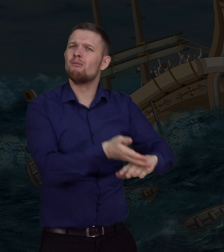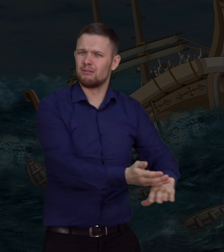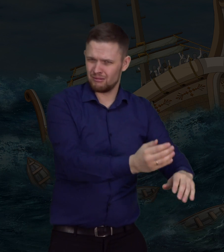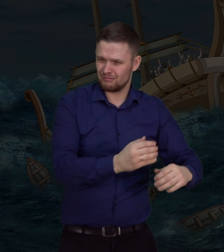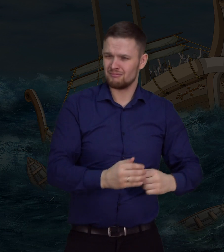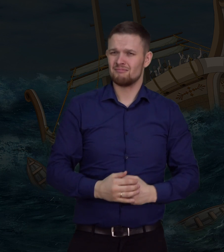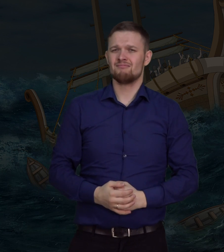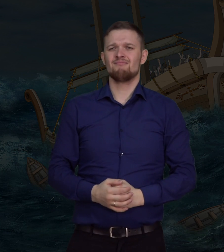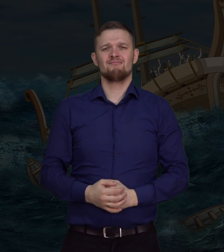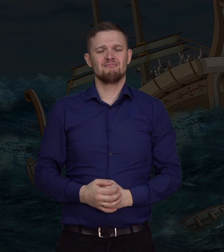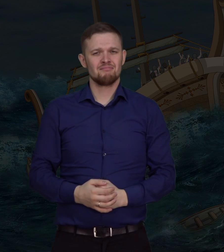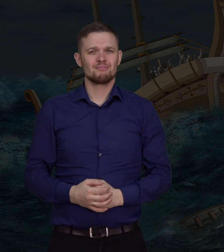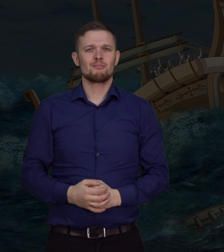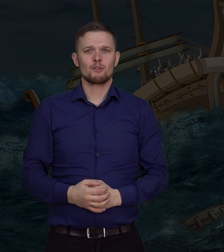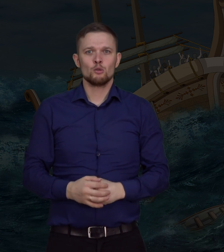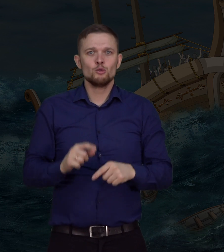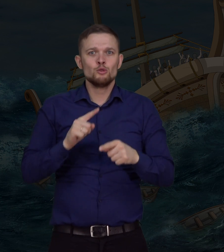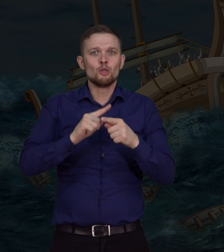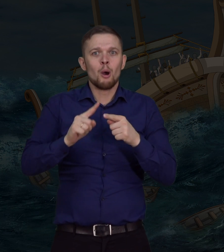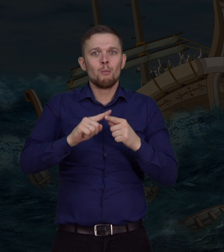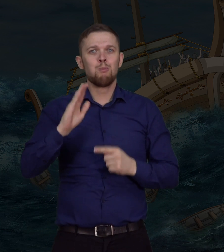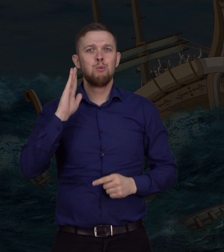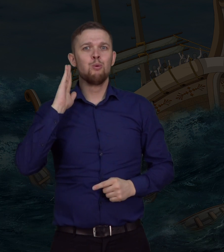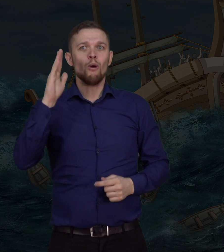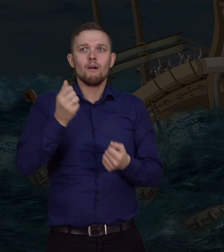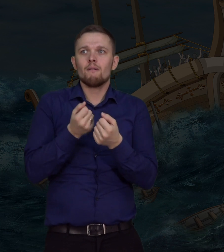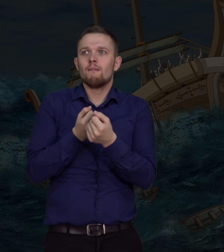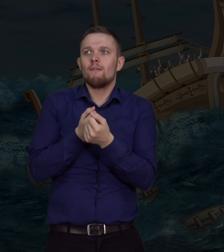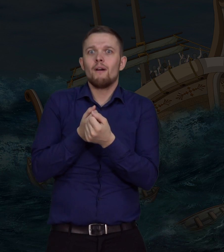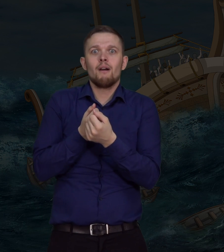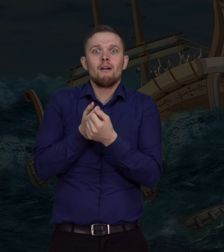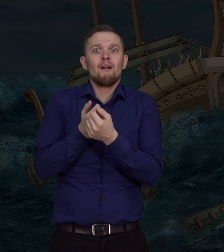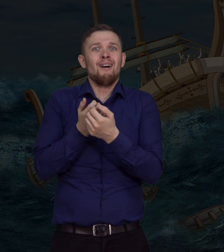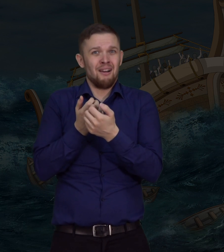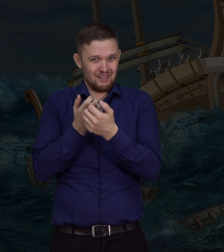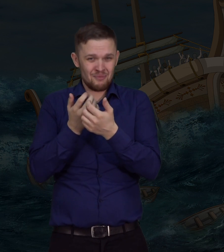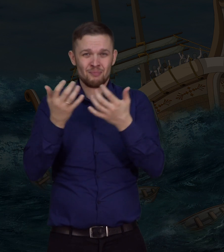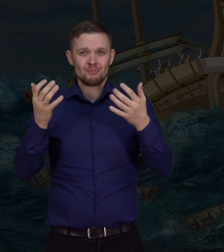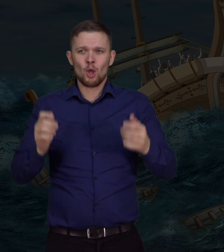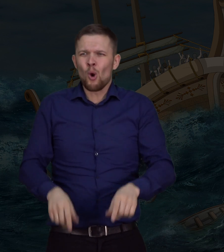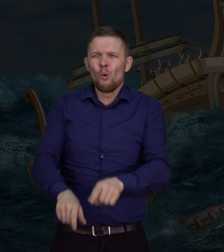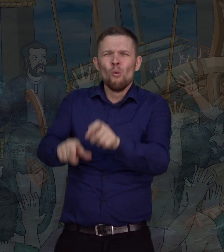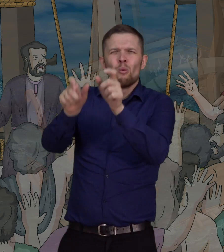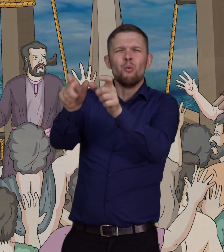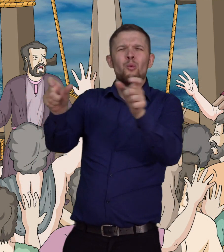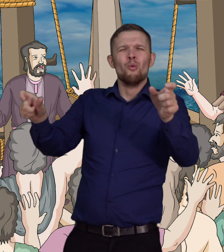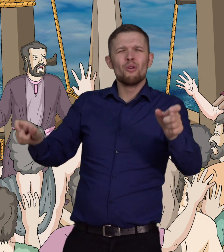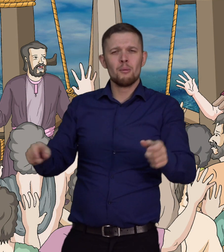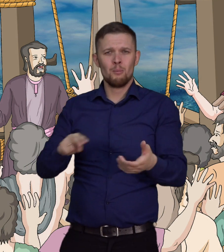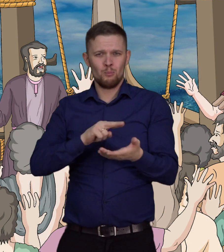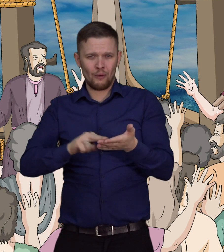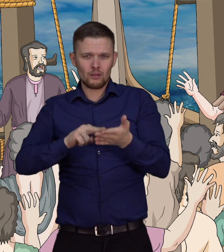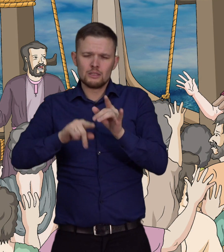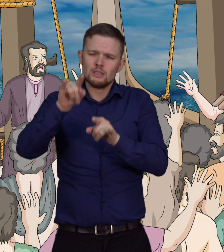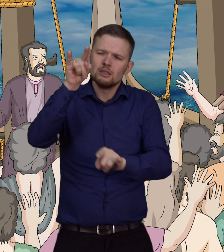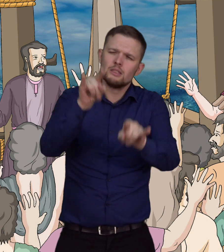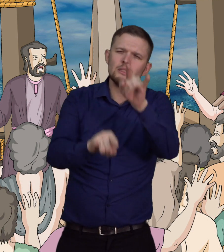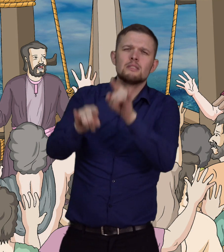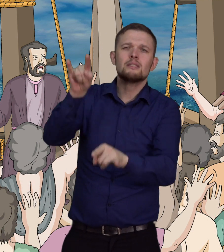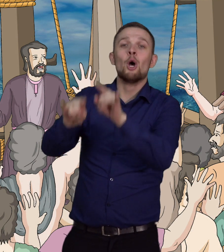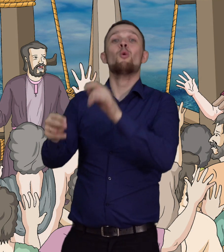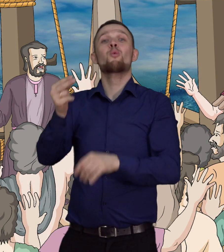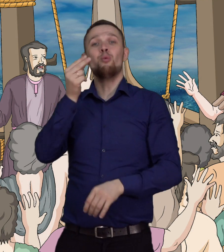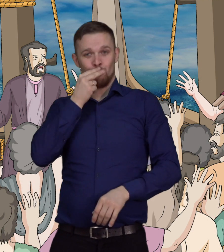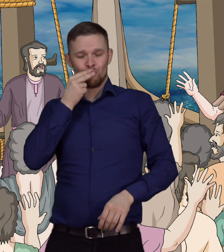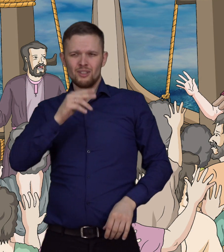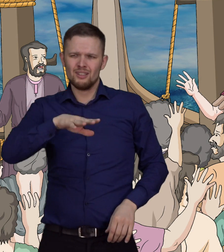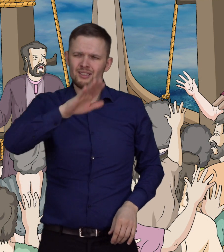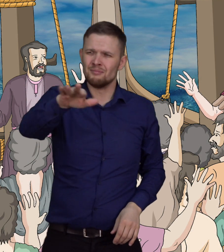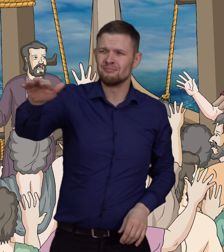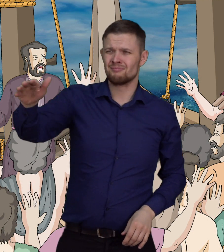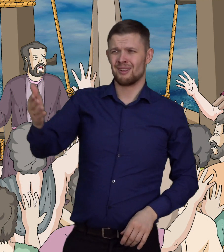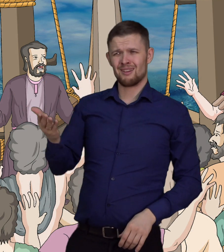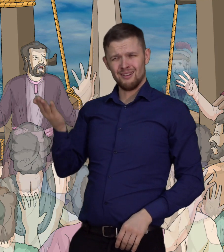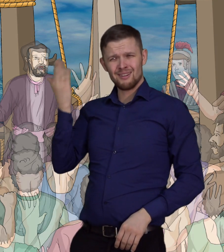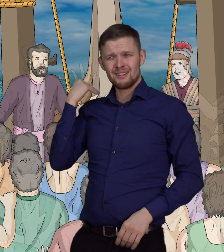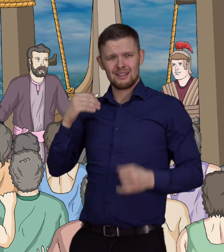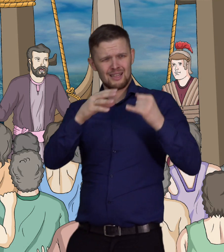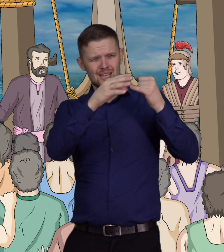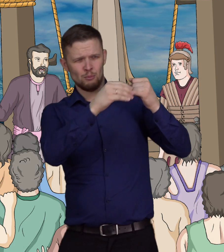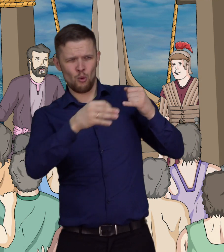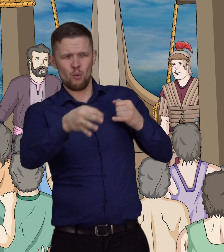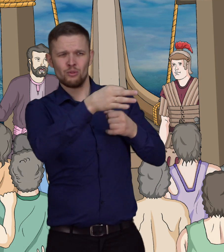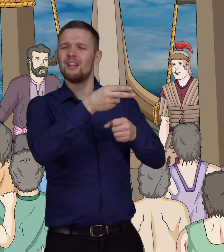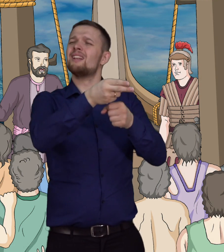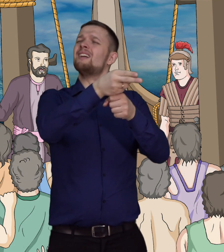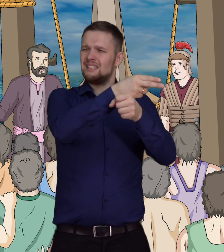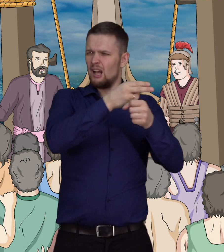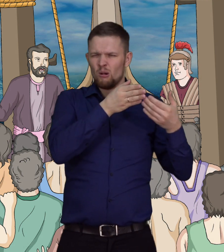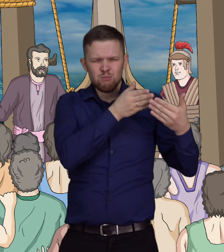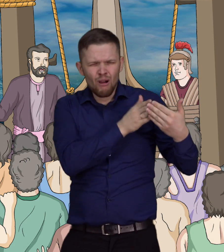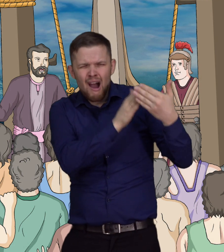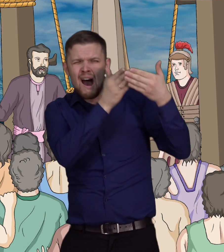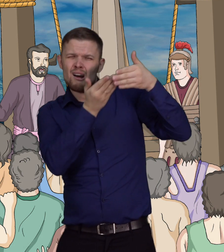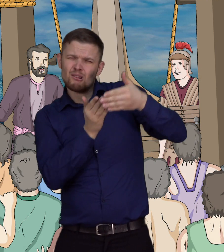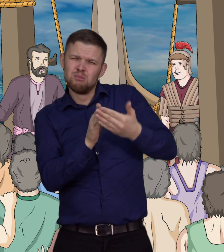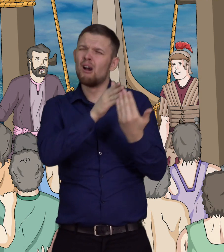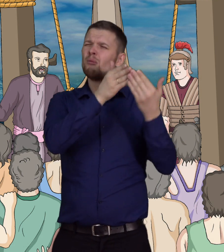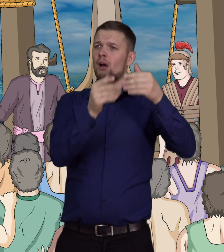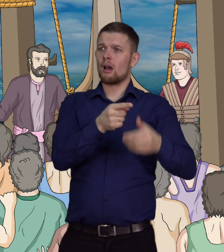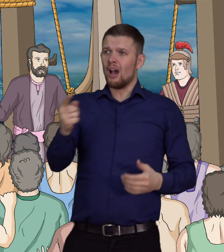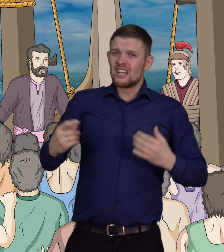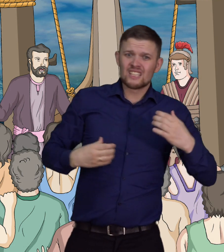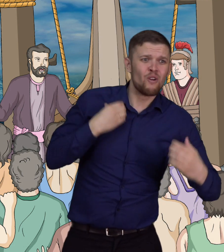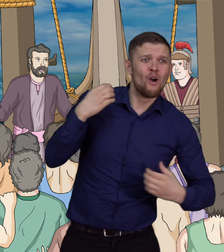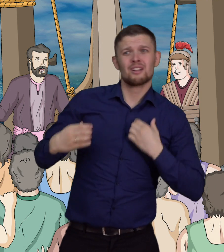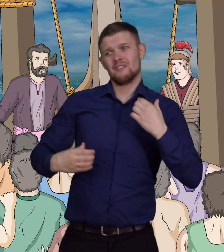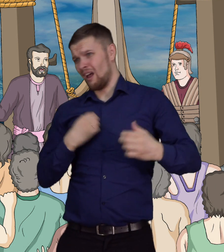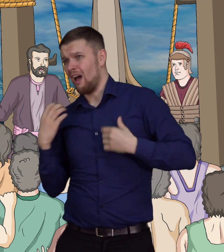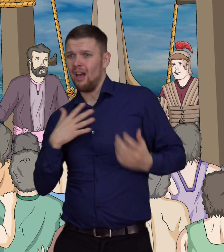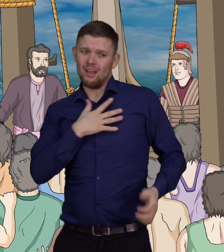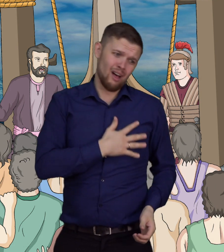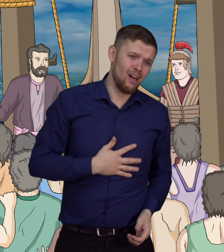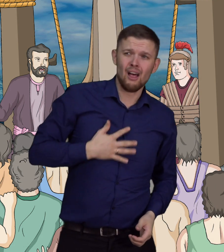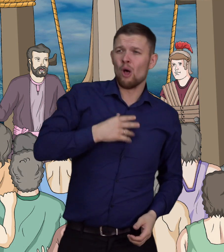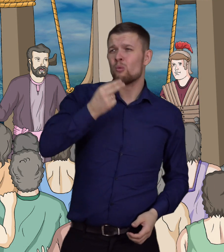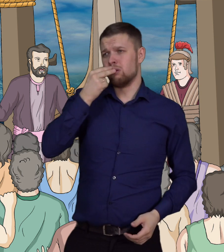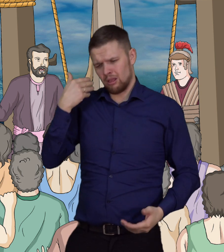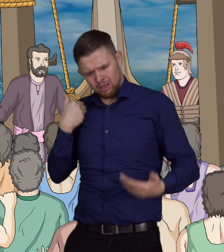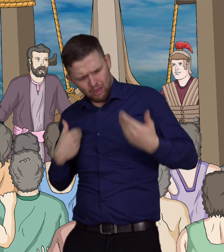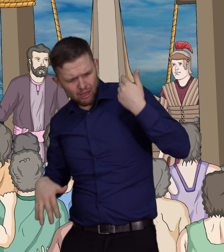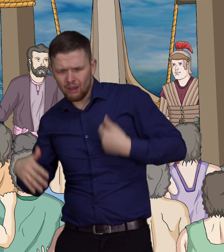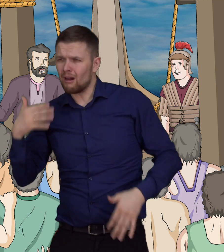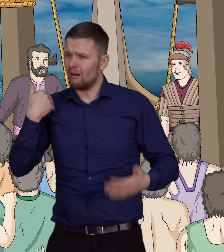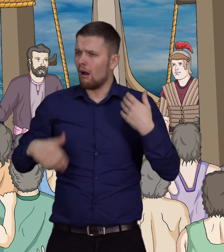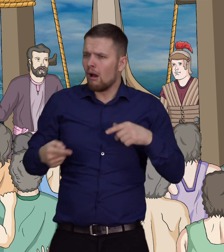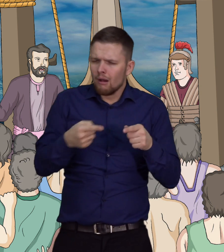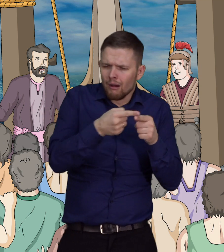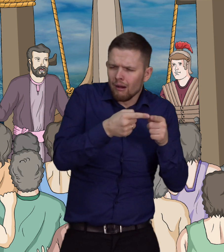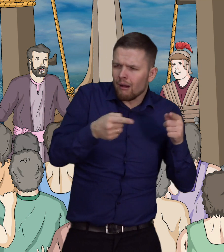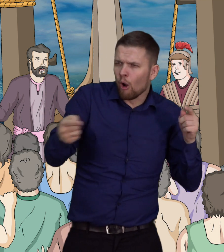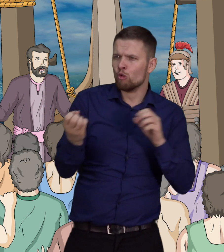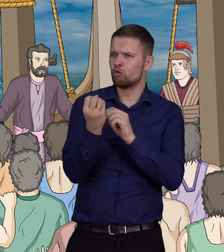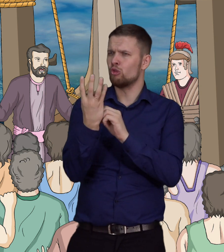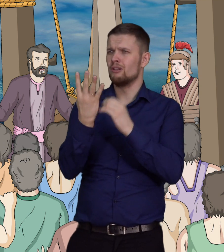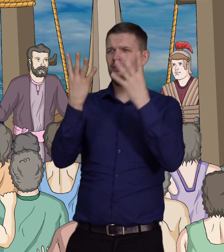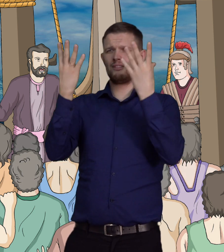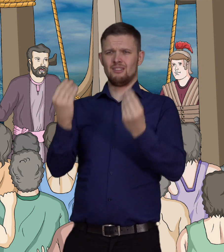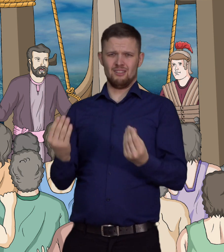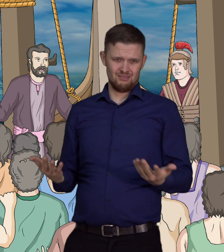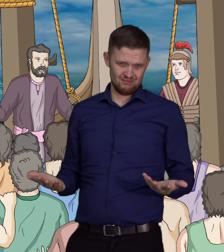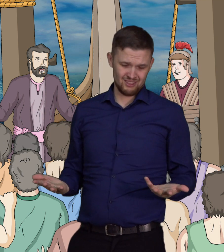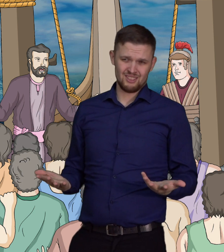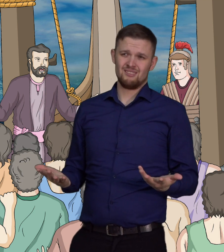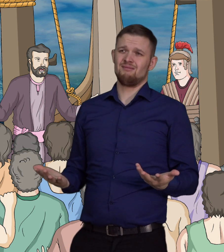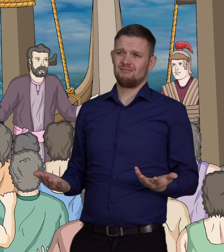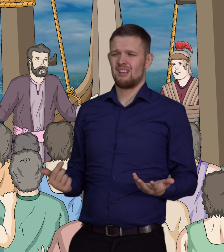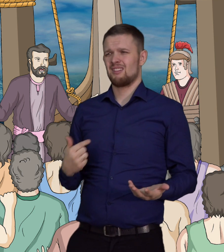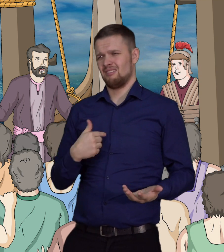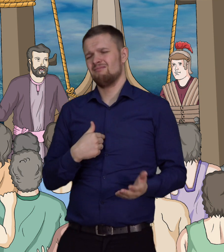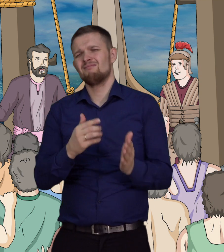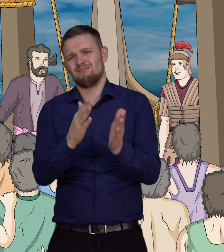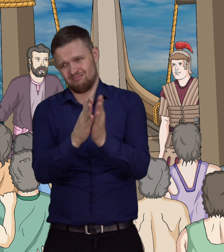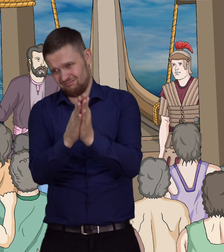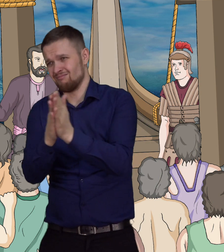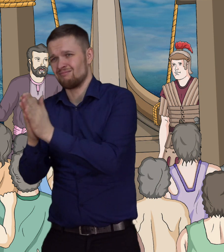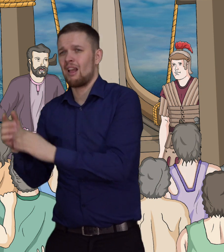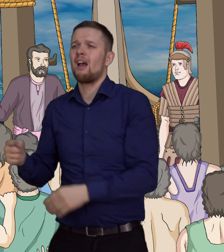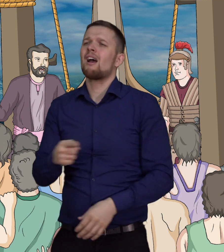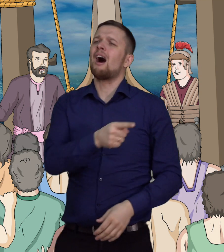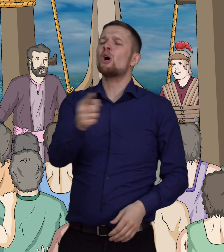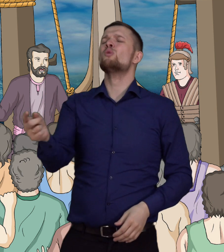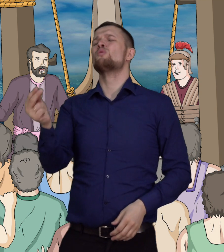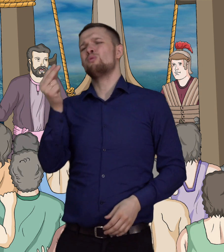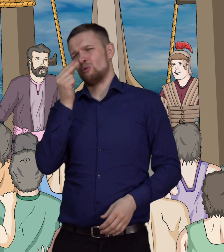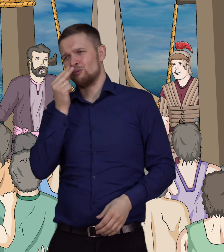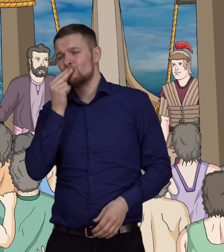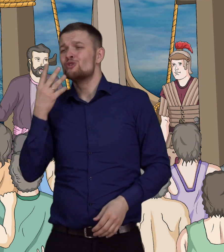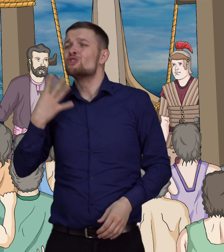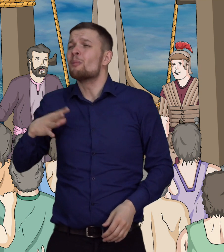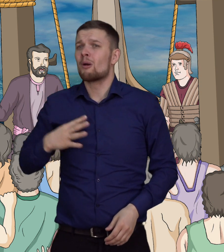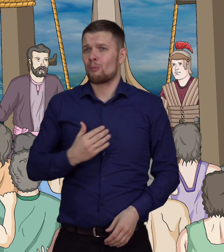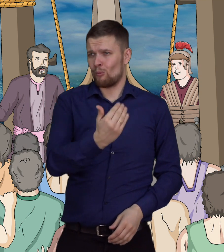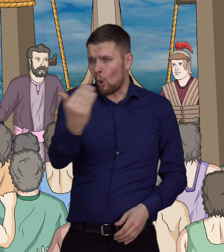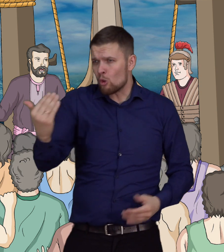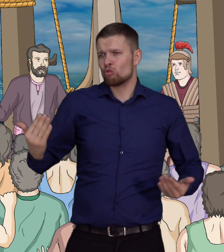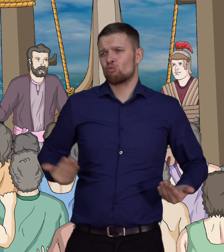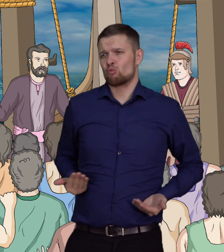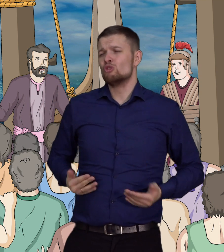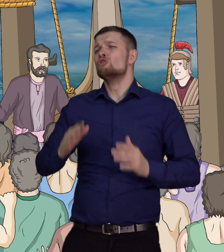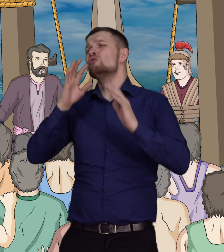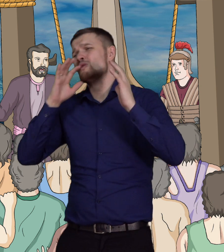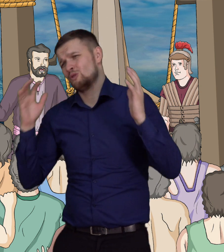Right up to daybreak, Paul kept urging them all to eat: “Today is your fourteenth day in constant suspense, without taking any food.